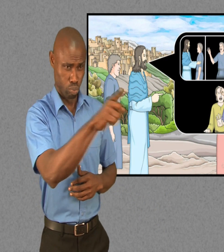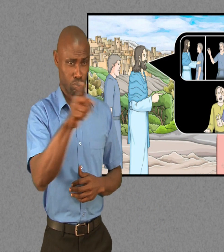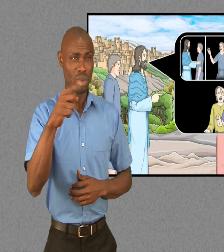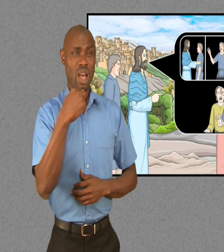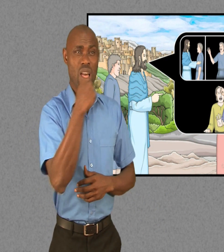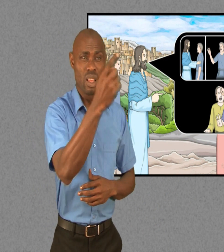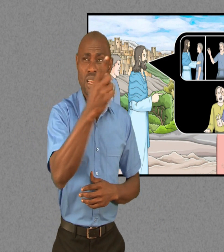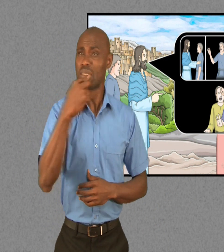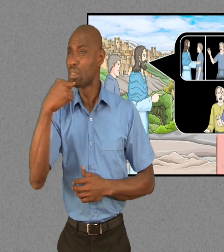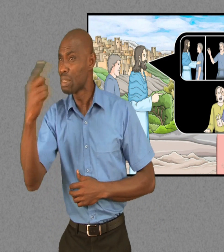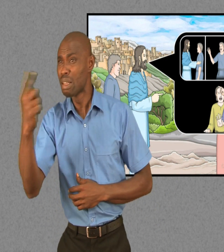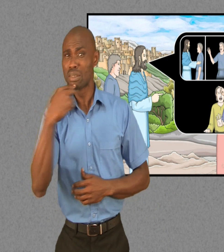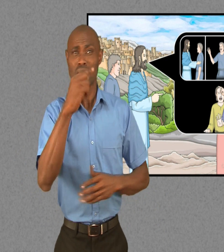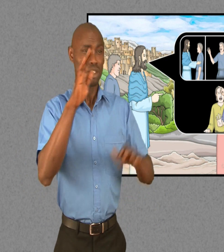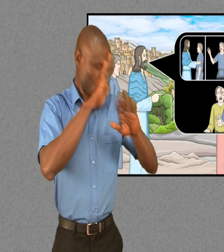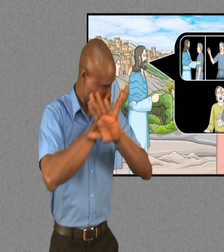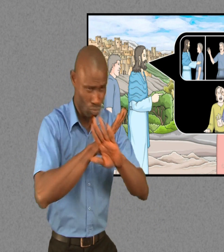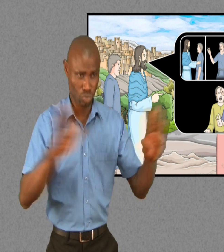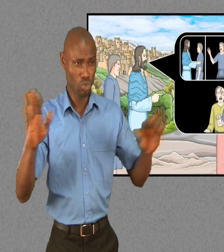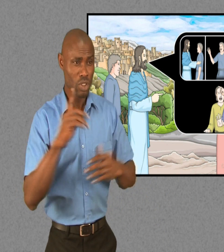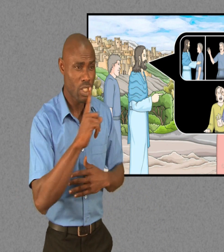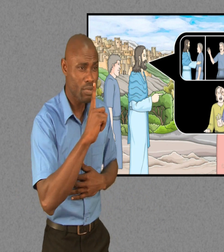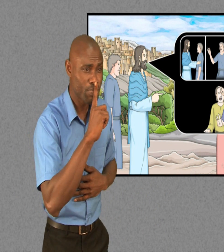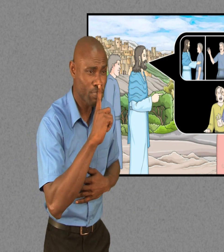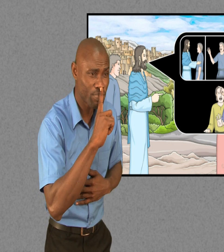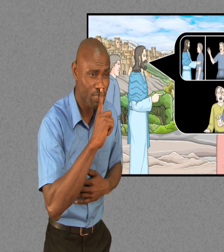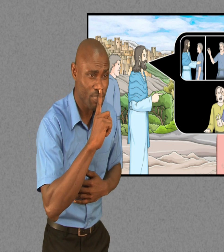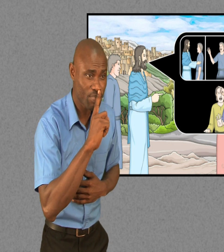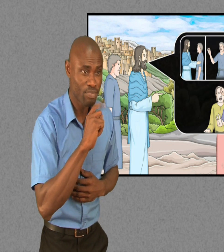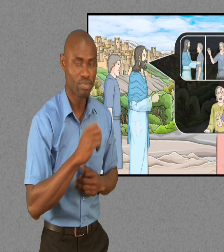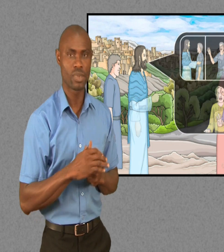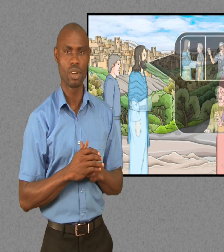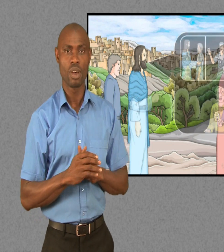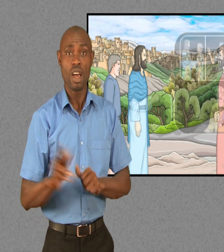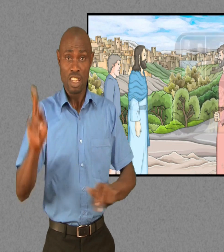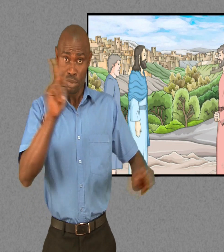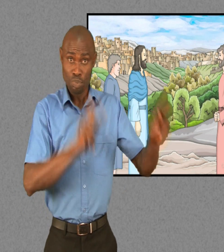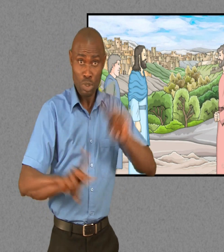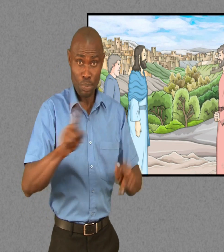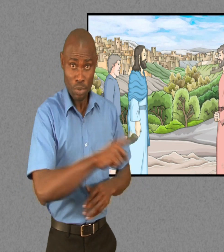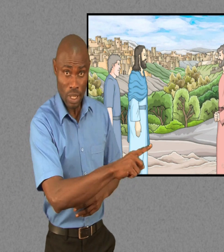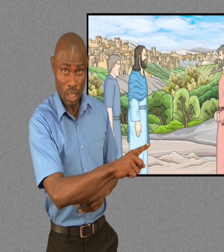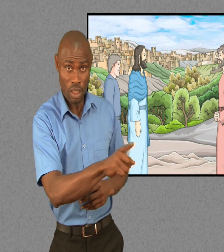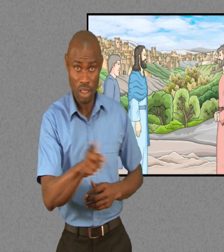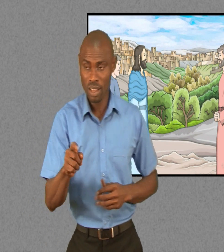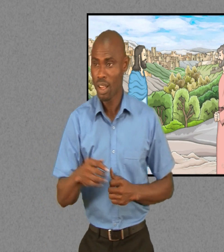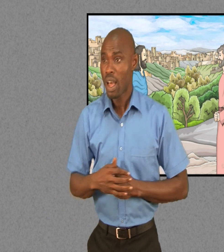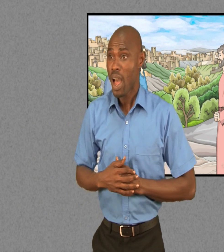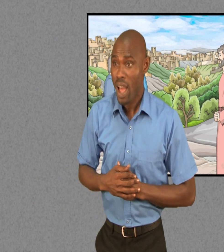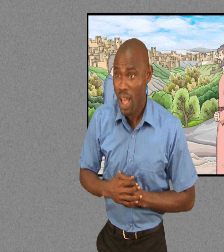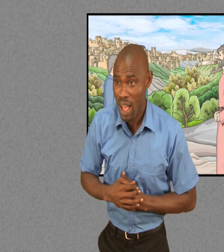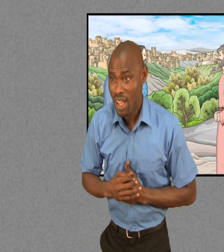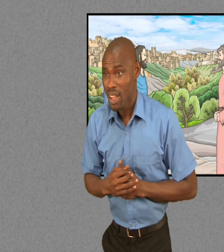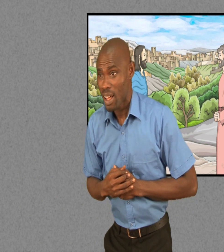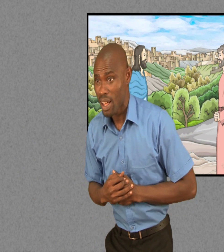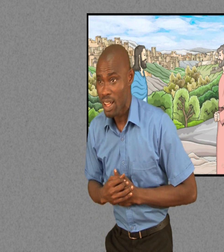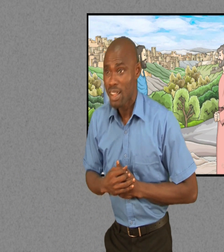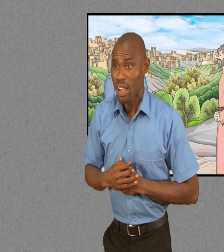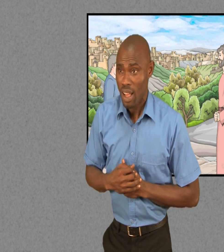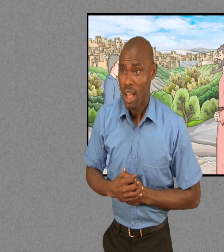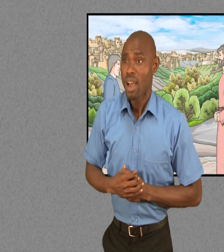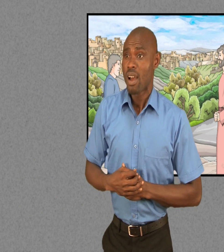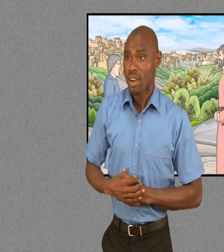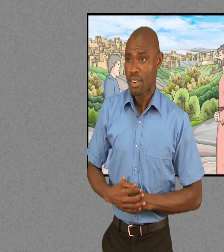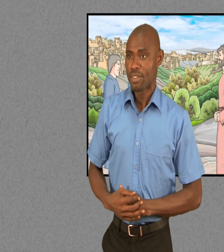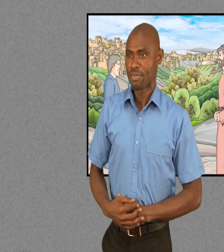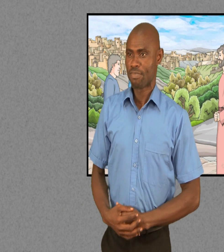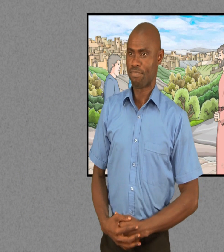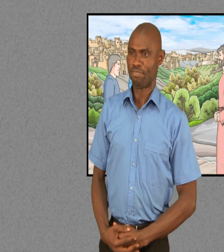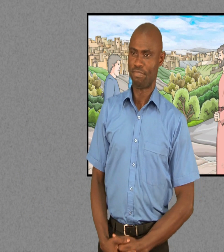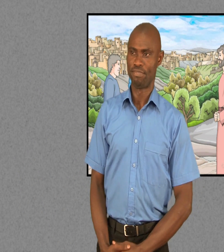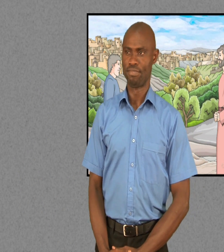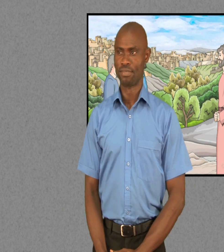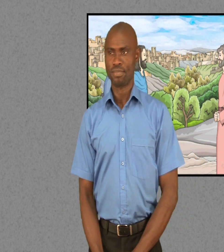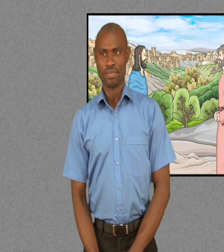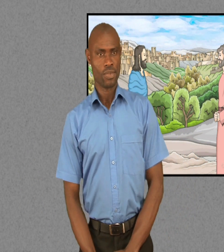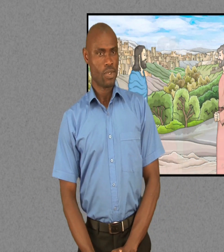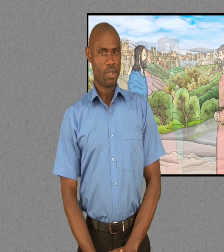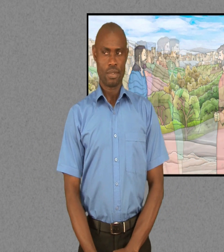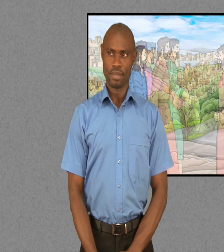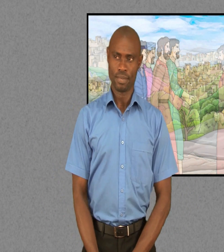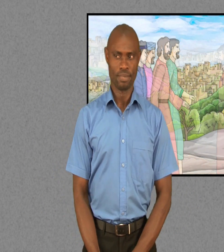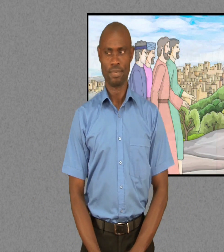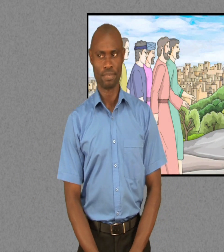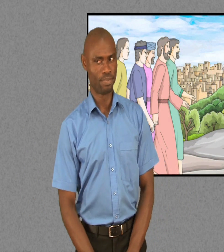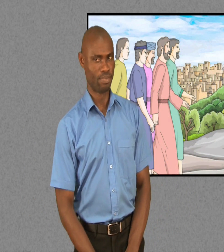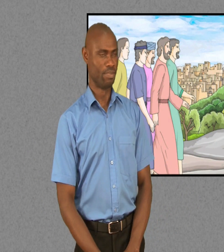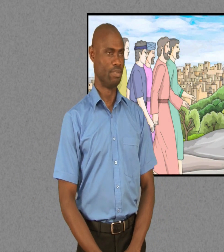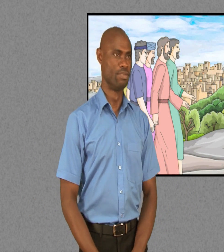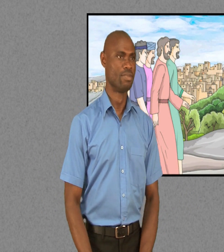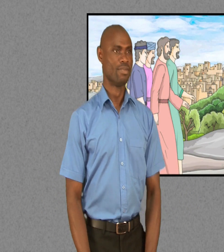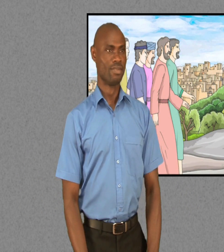Jesus ordered them not to tell anyone.